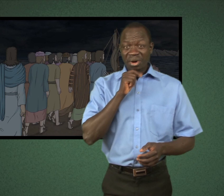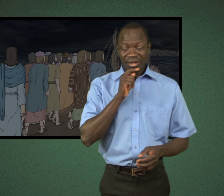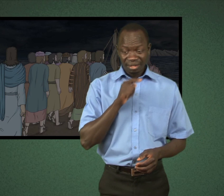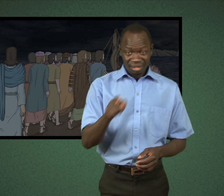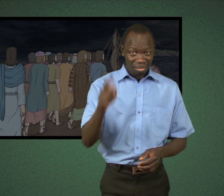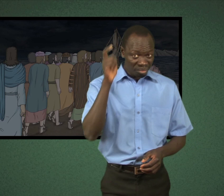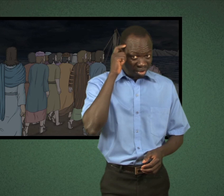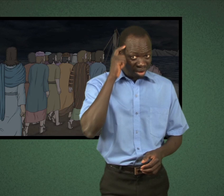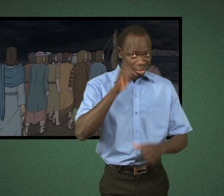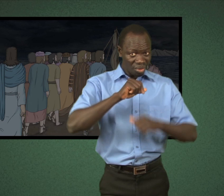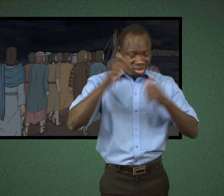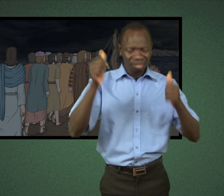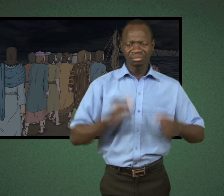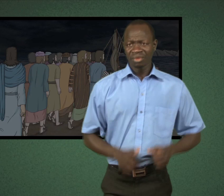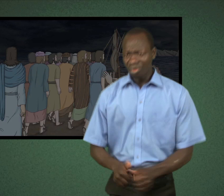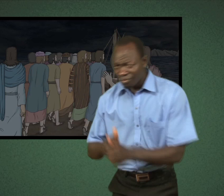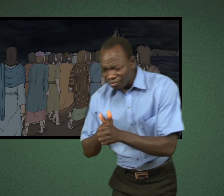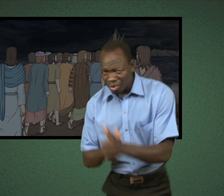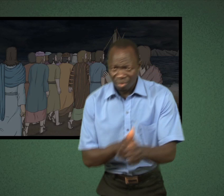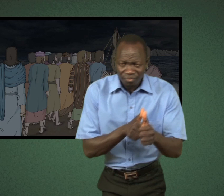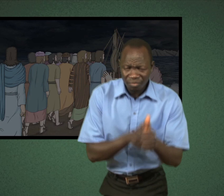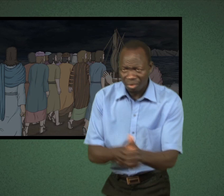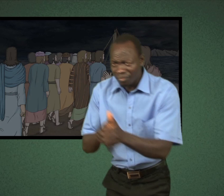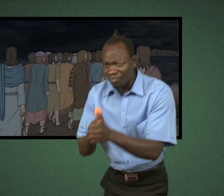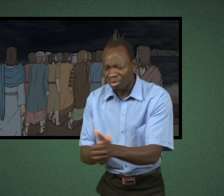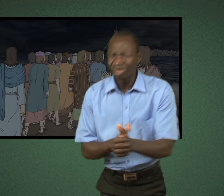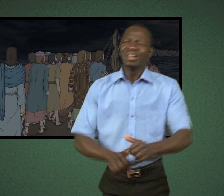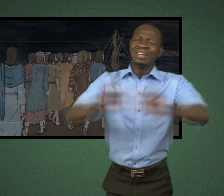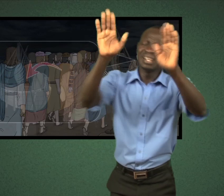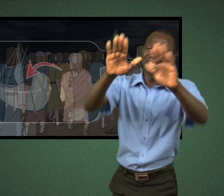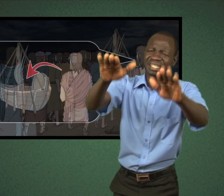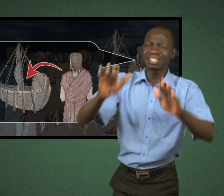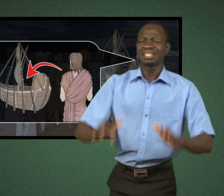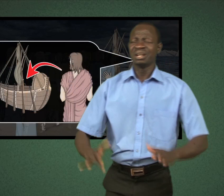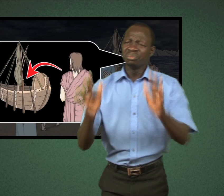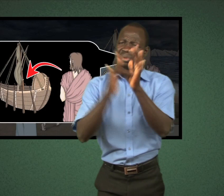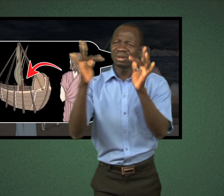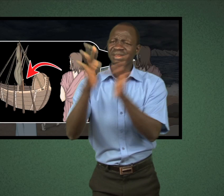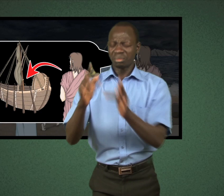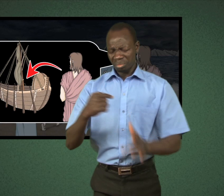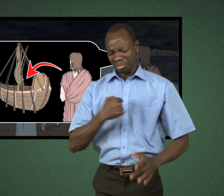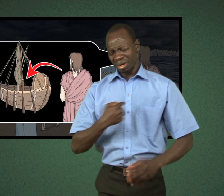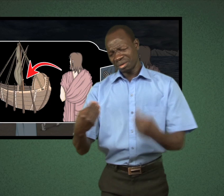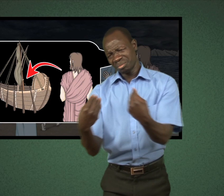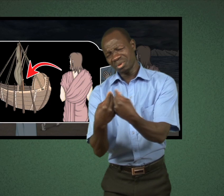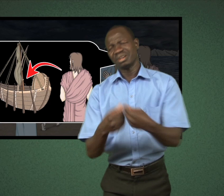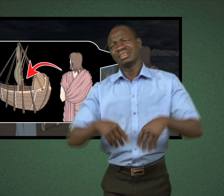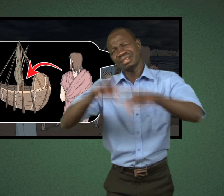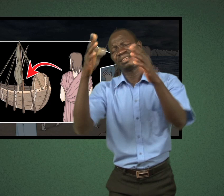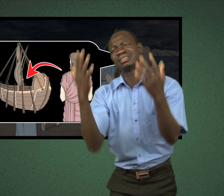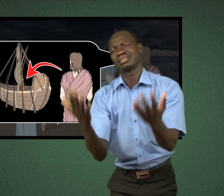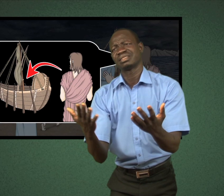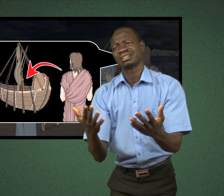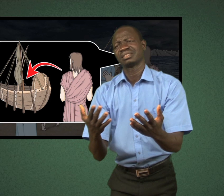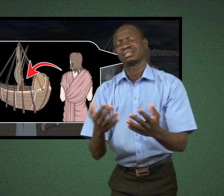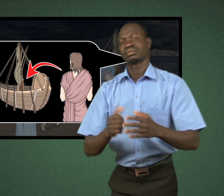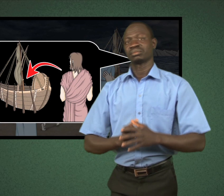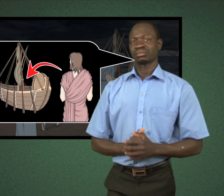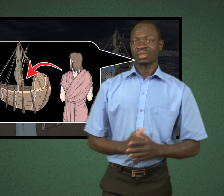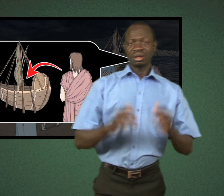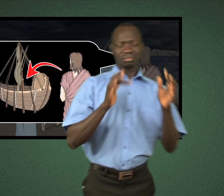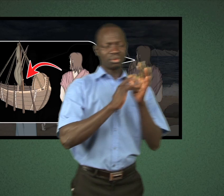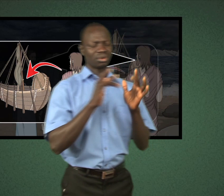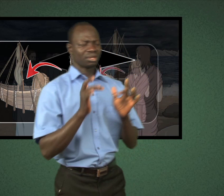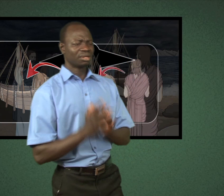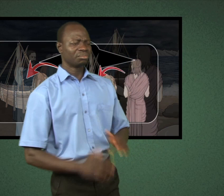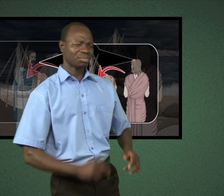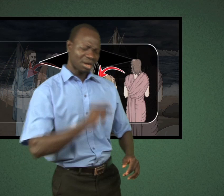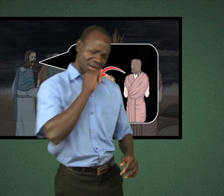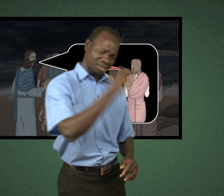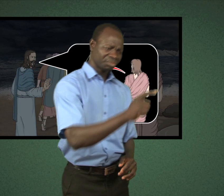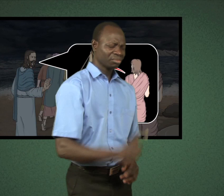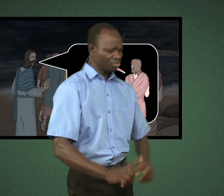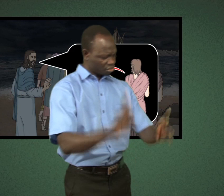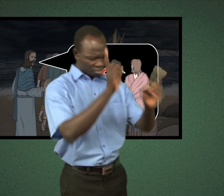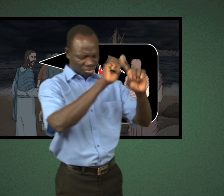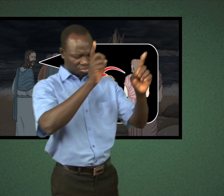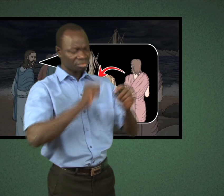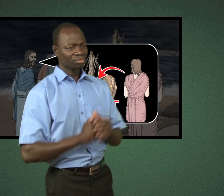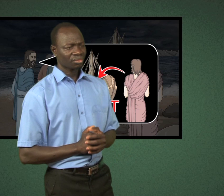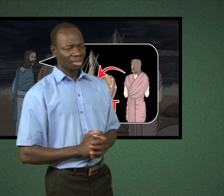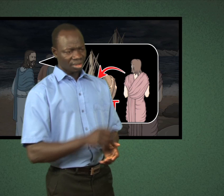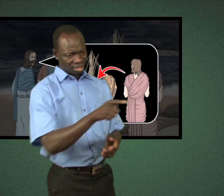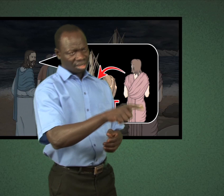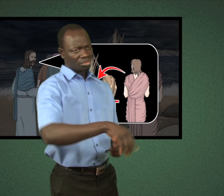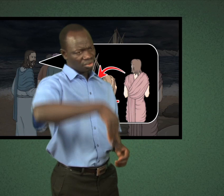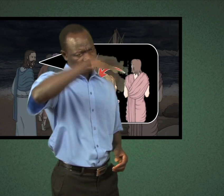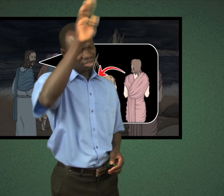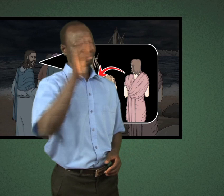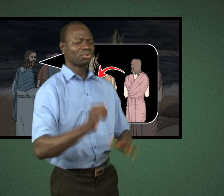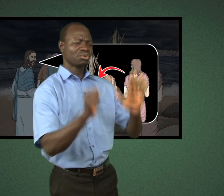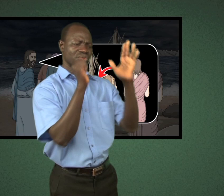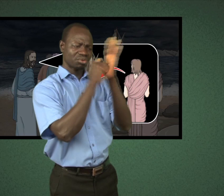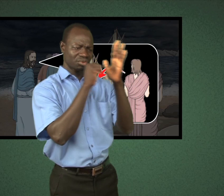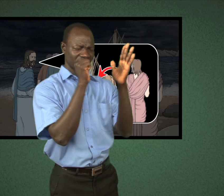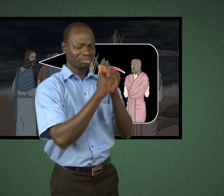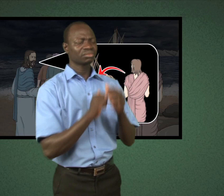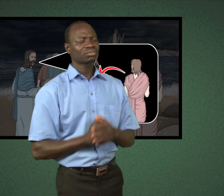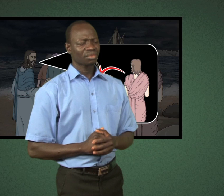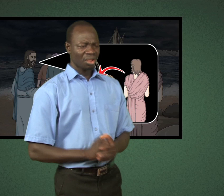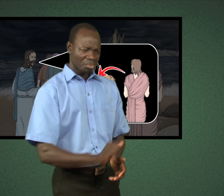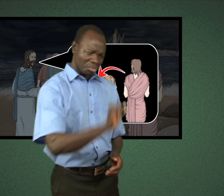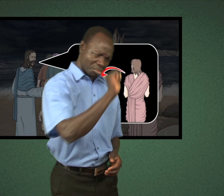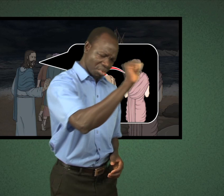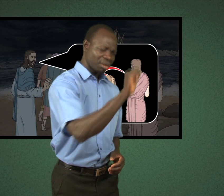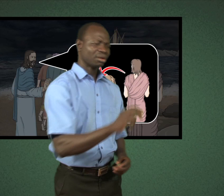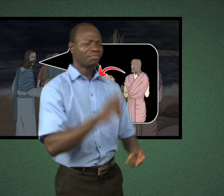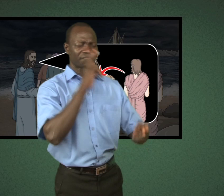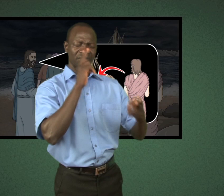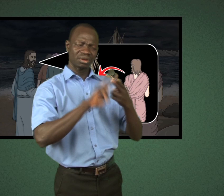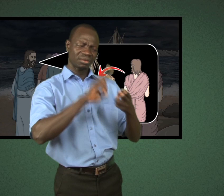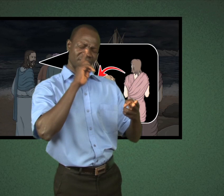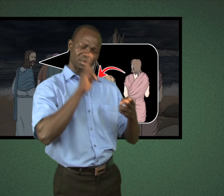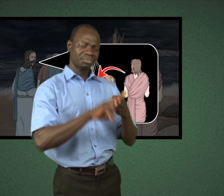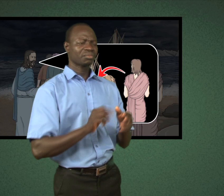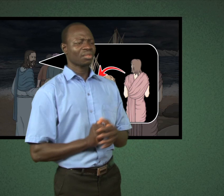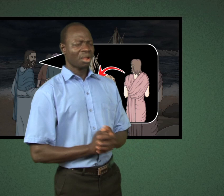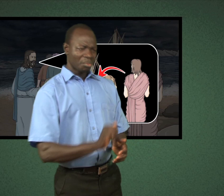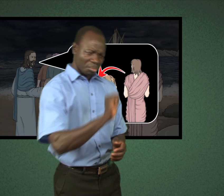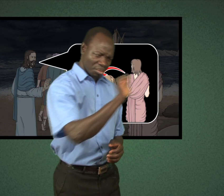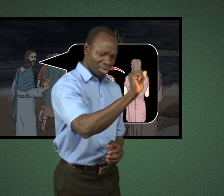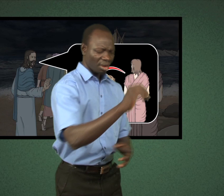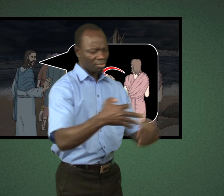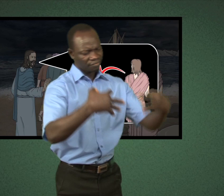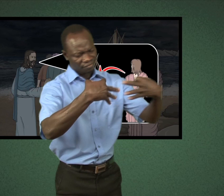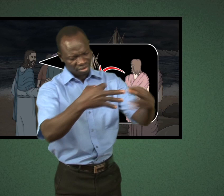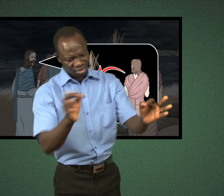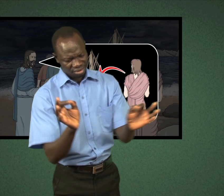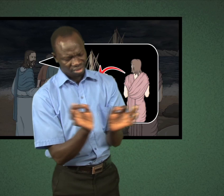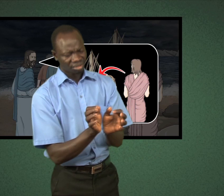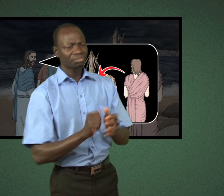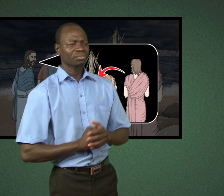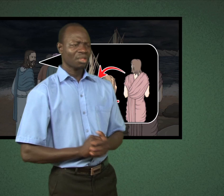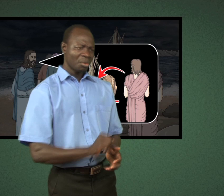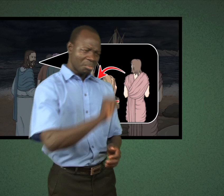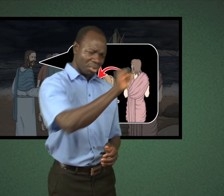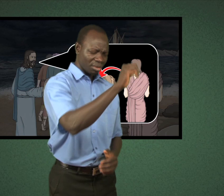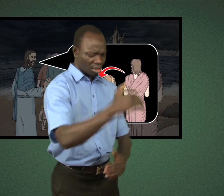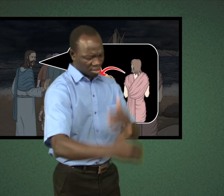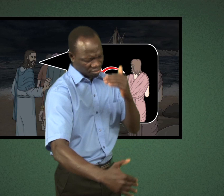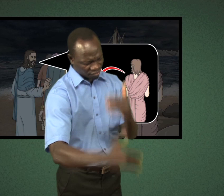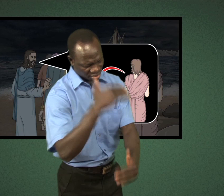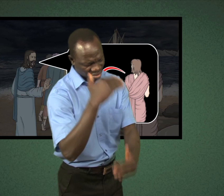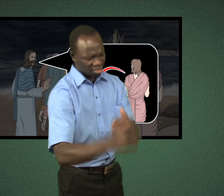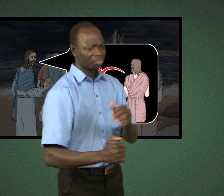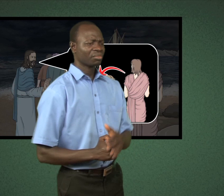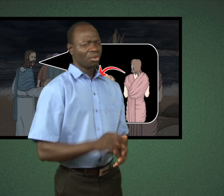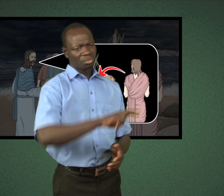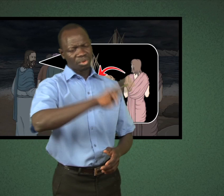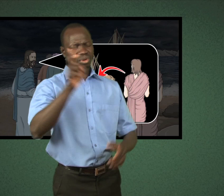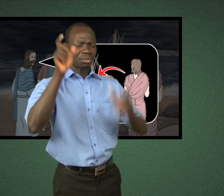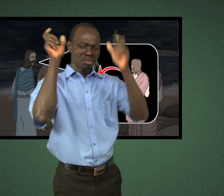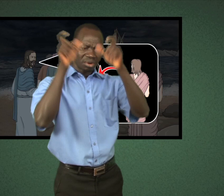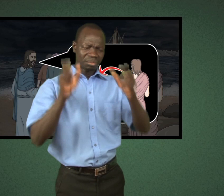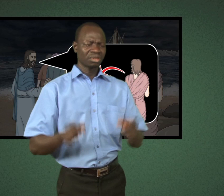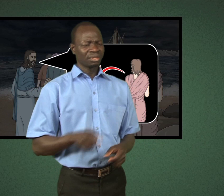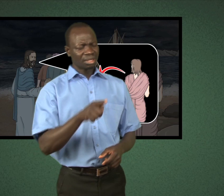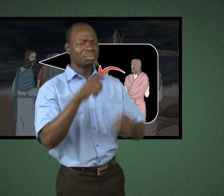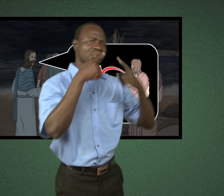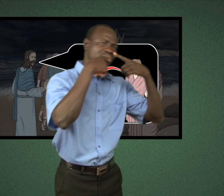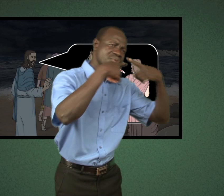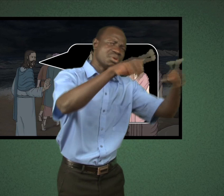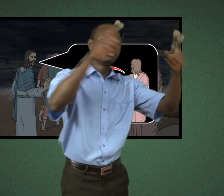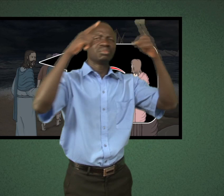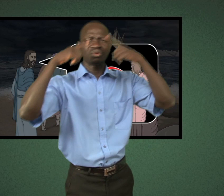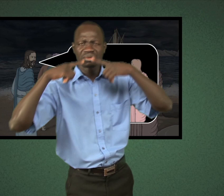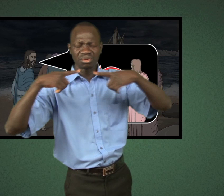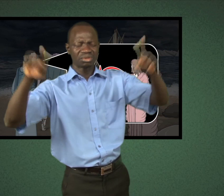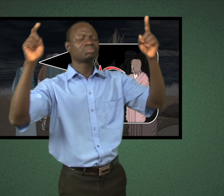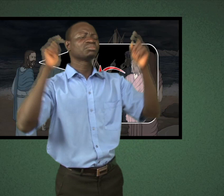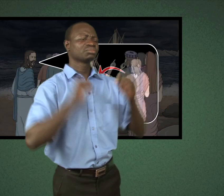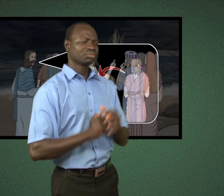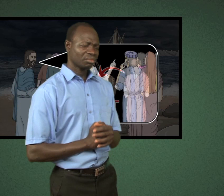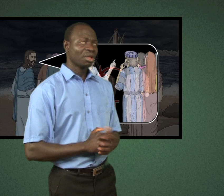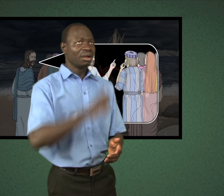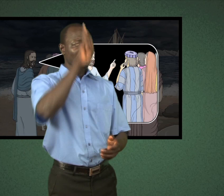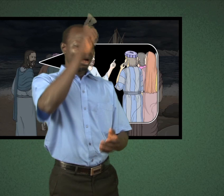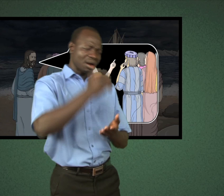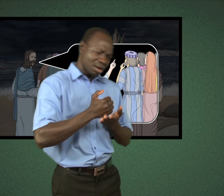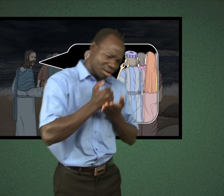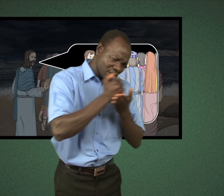As He was getting into the boat, the man who had been possessed by the demons begged to go with Him.